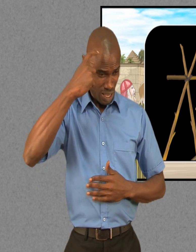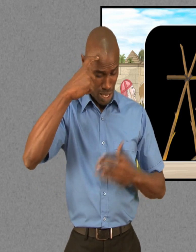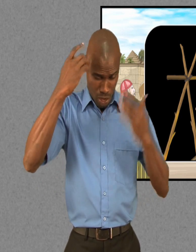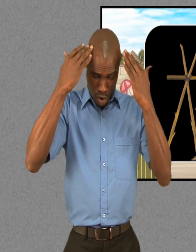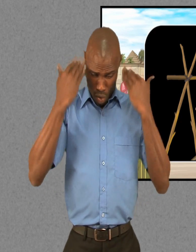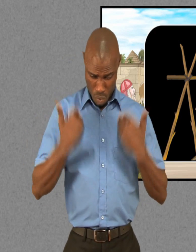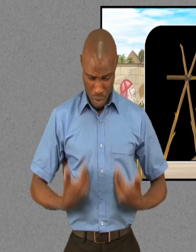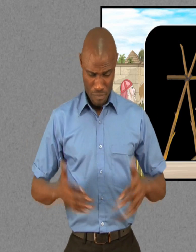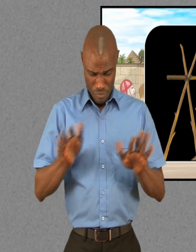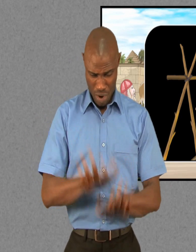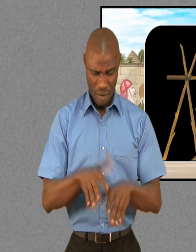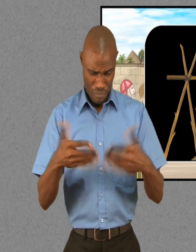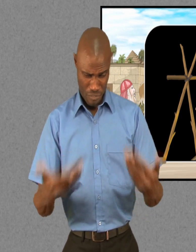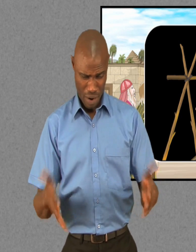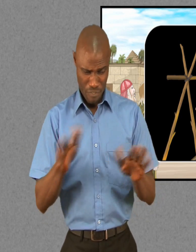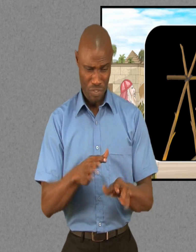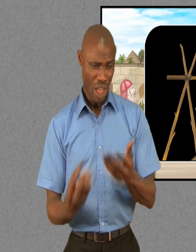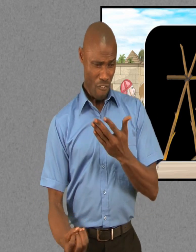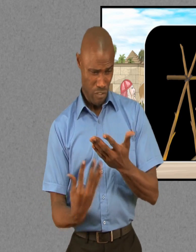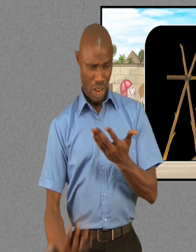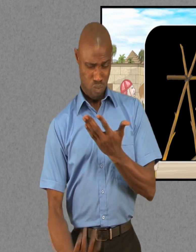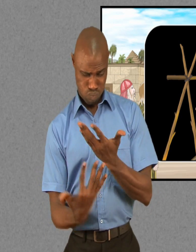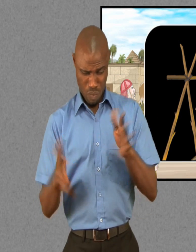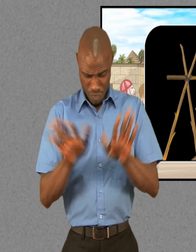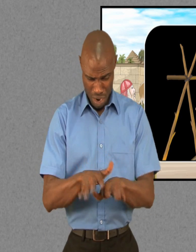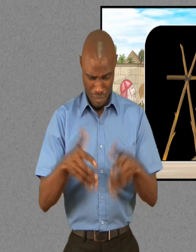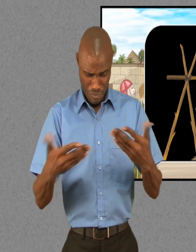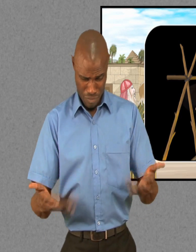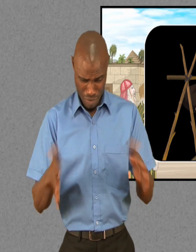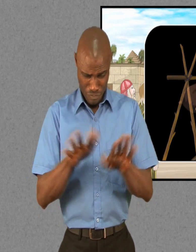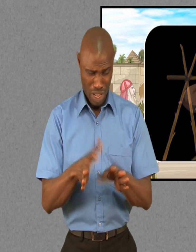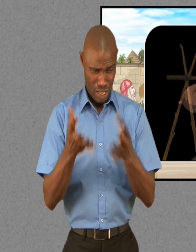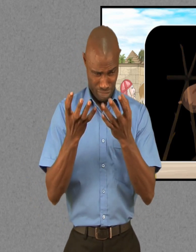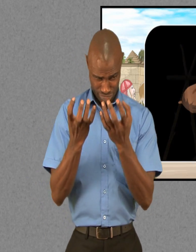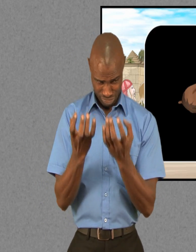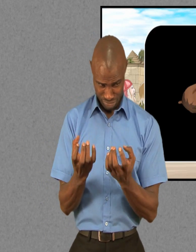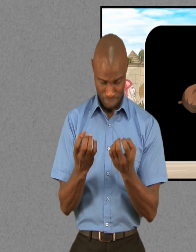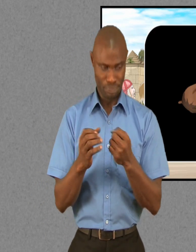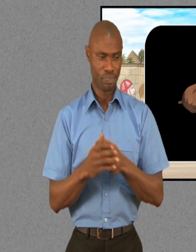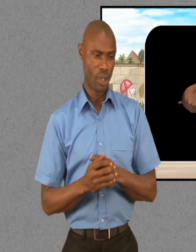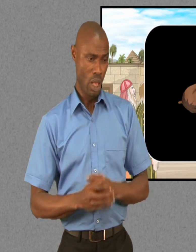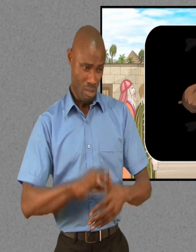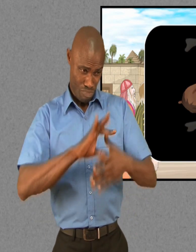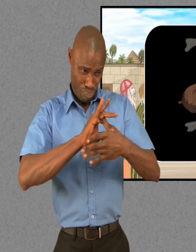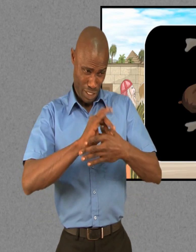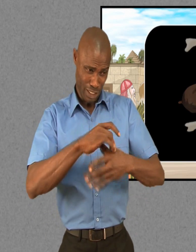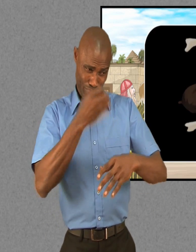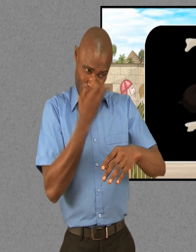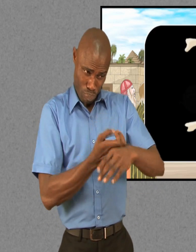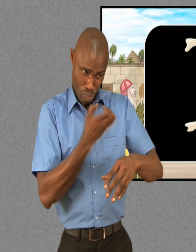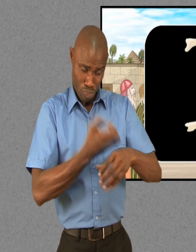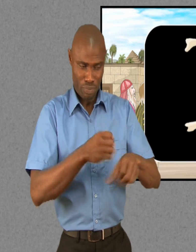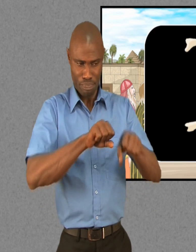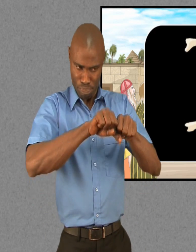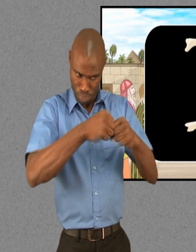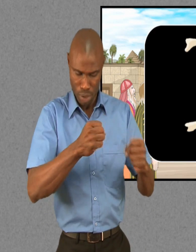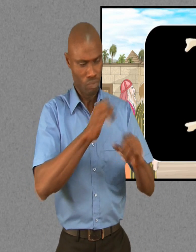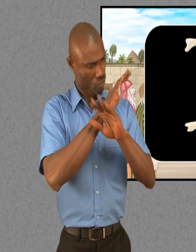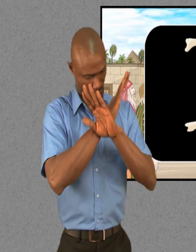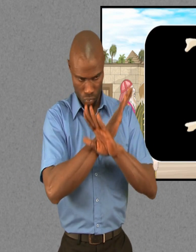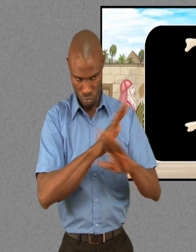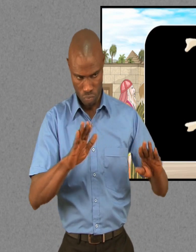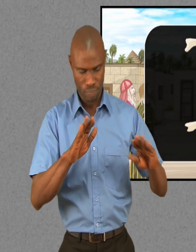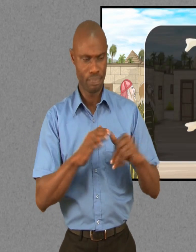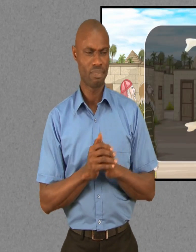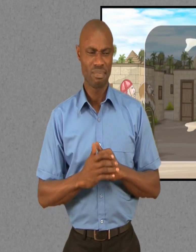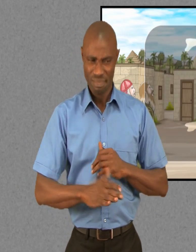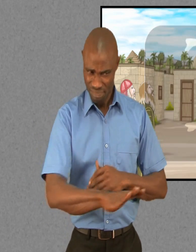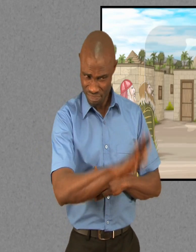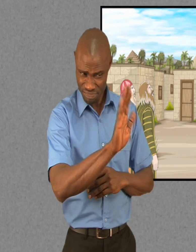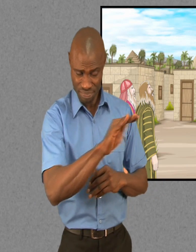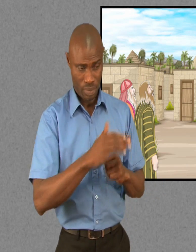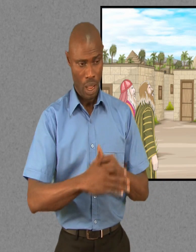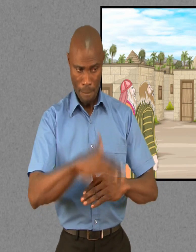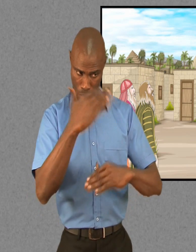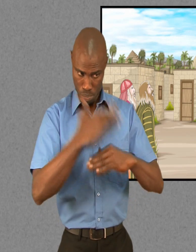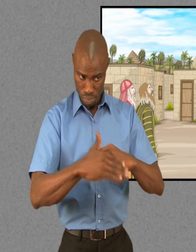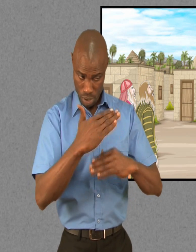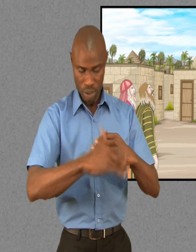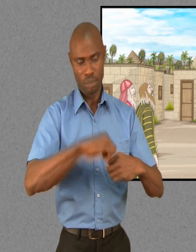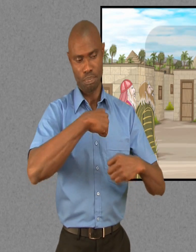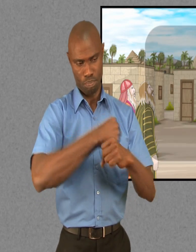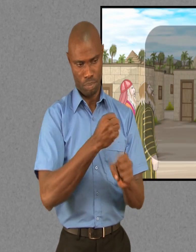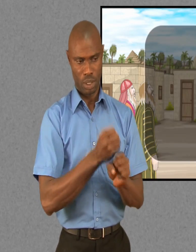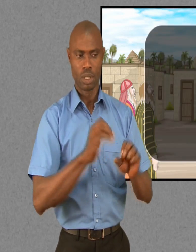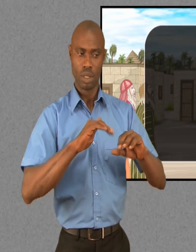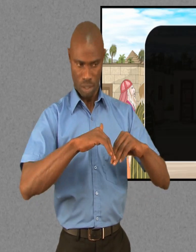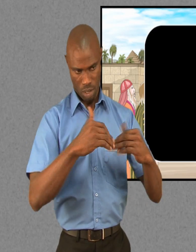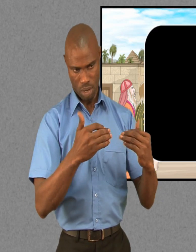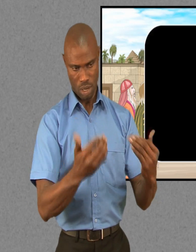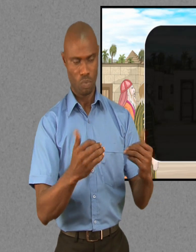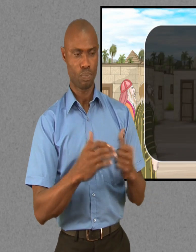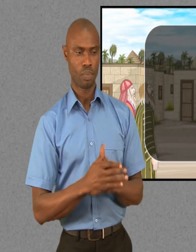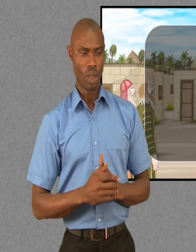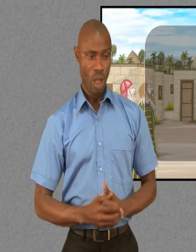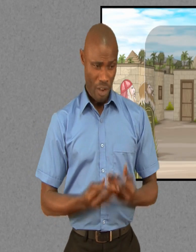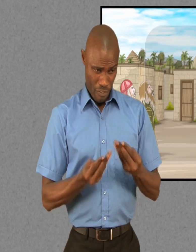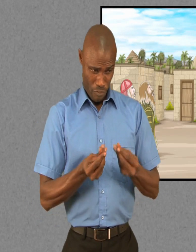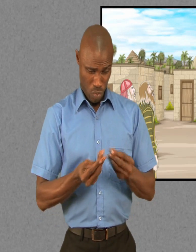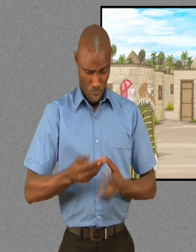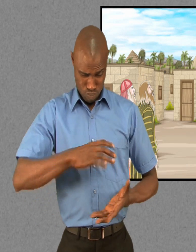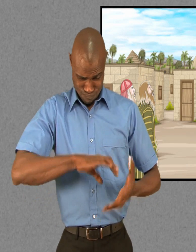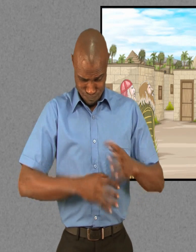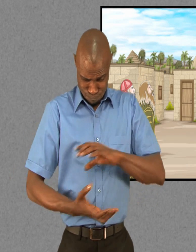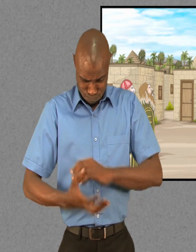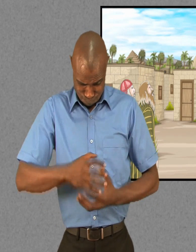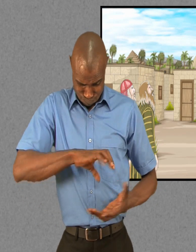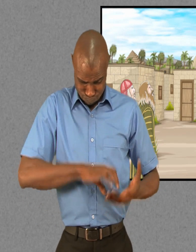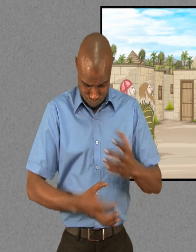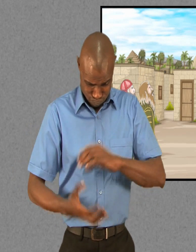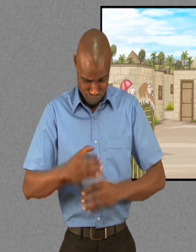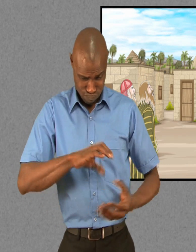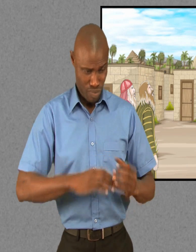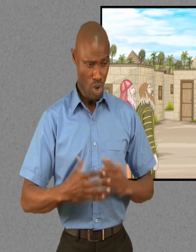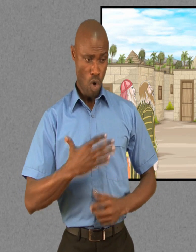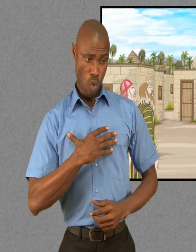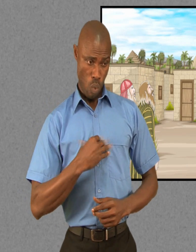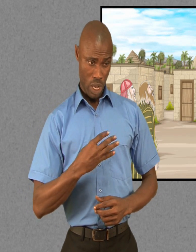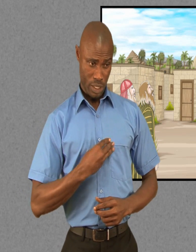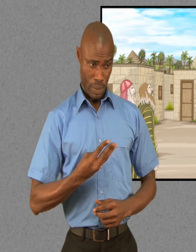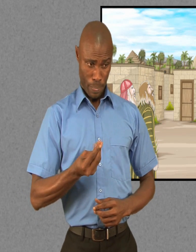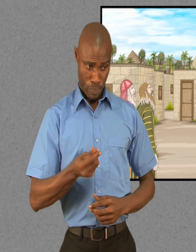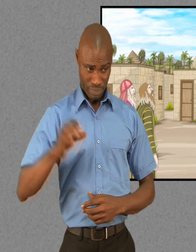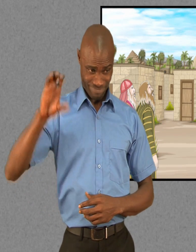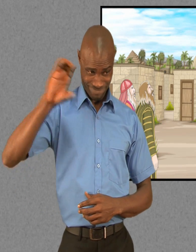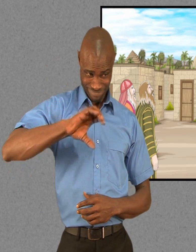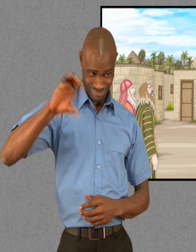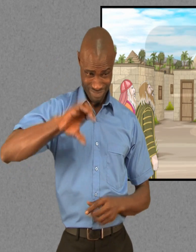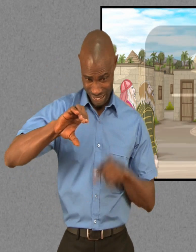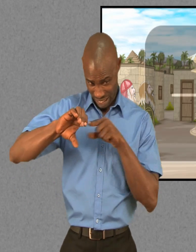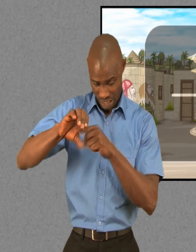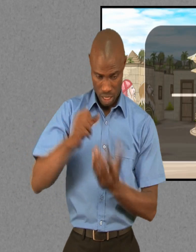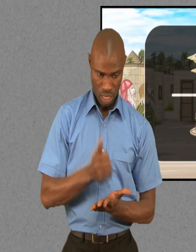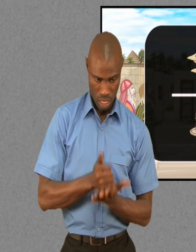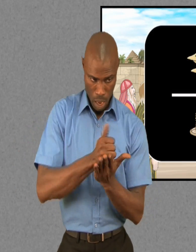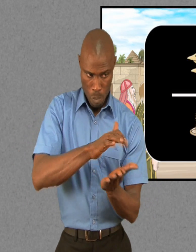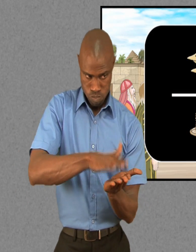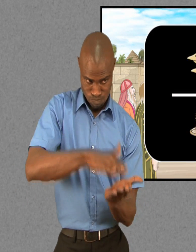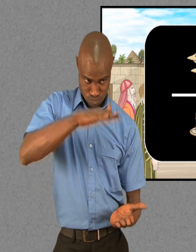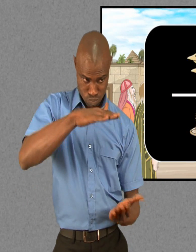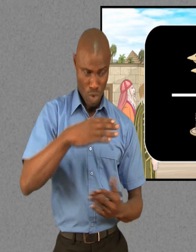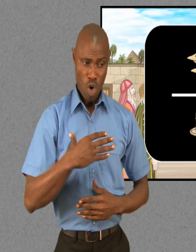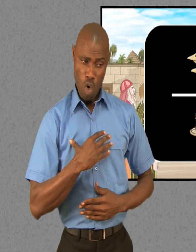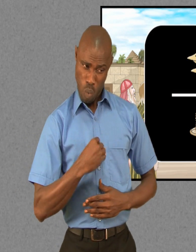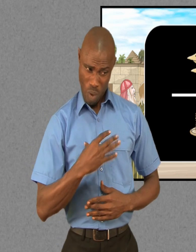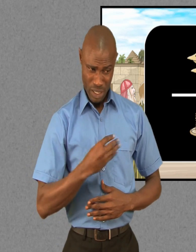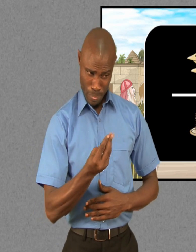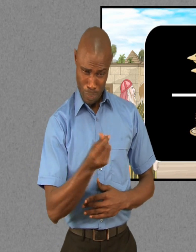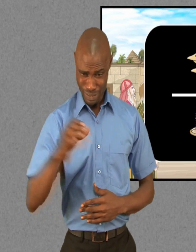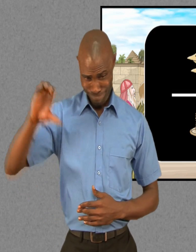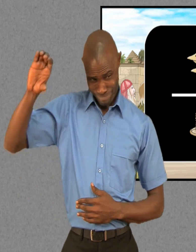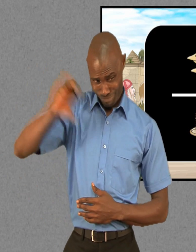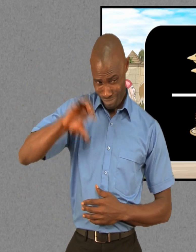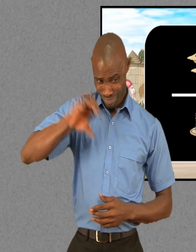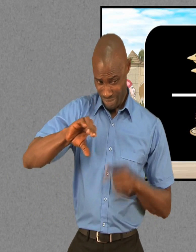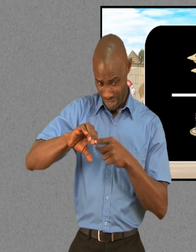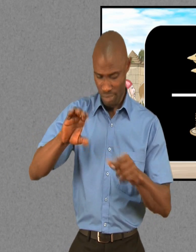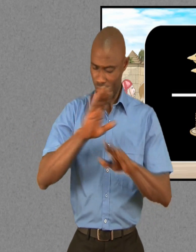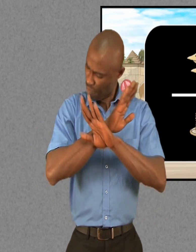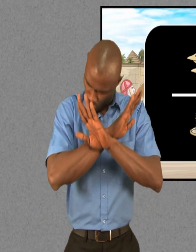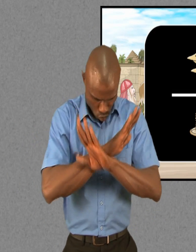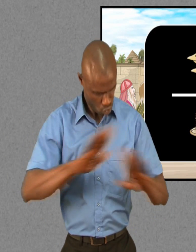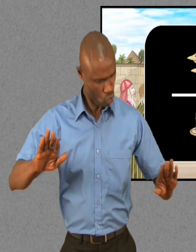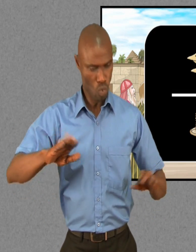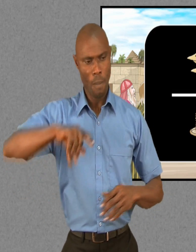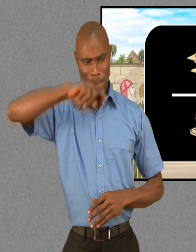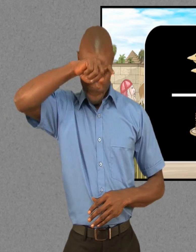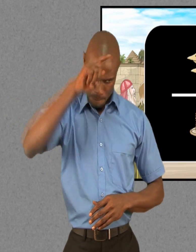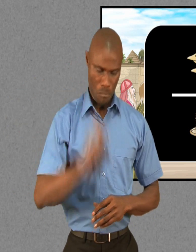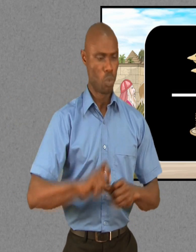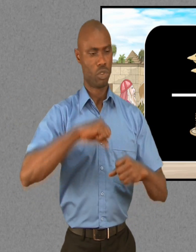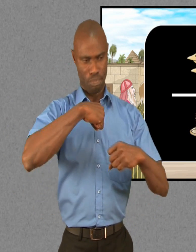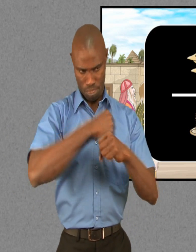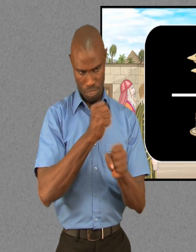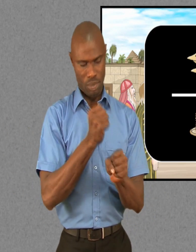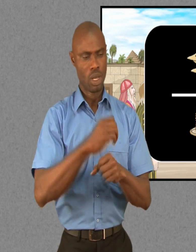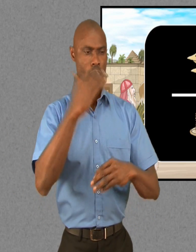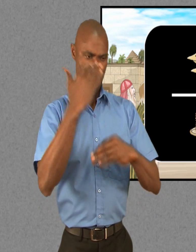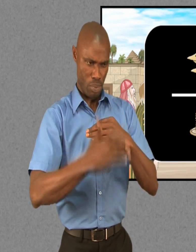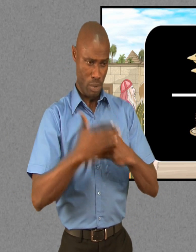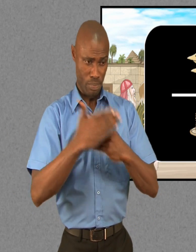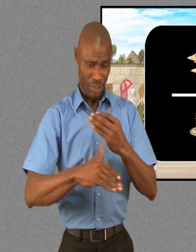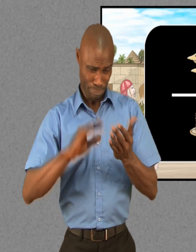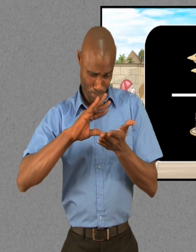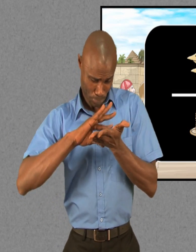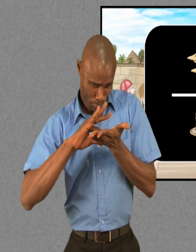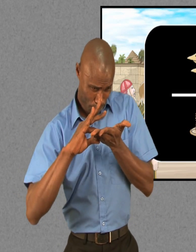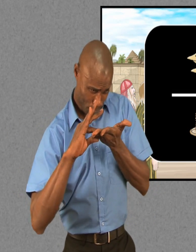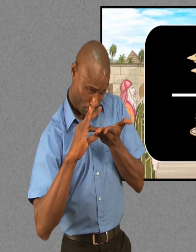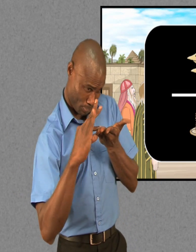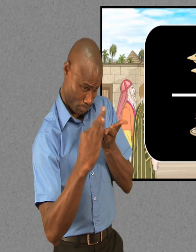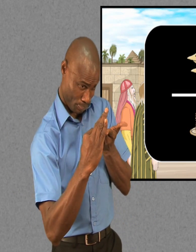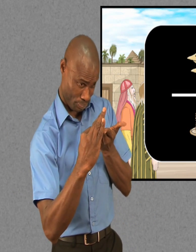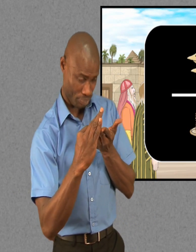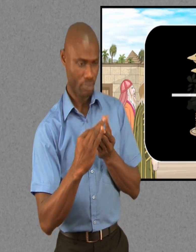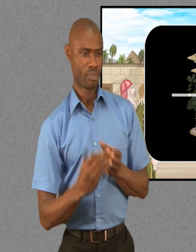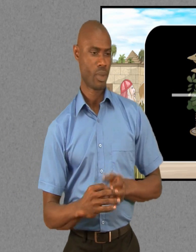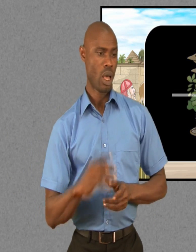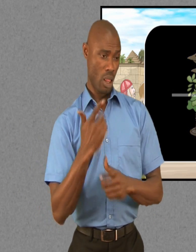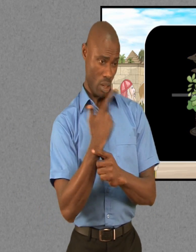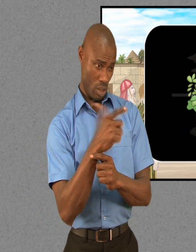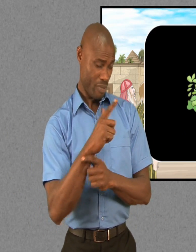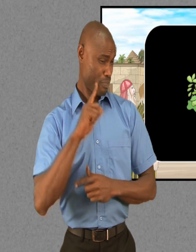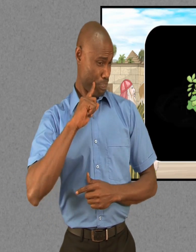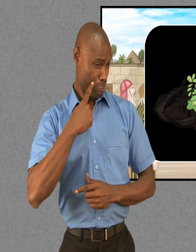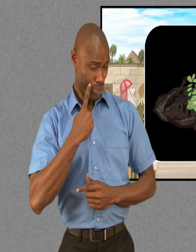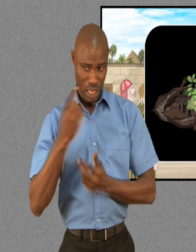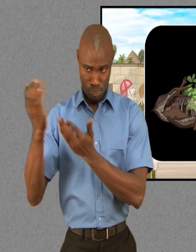Do not eat any of the meat raw or cooked in boiling water, but only roasted over the fire—its head and legs and inner parts. Do not leave any of it until morning;